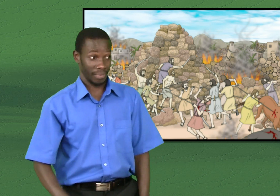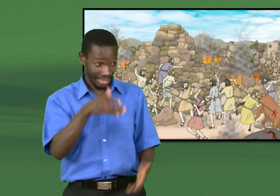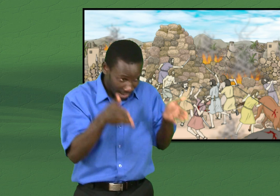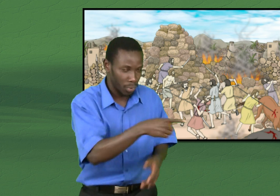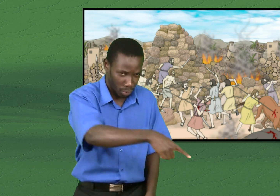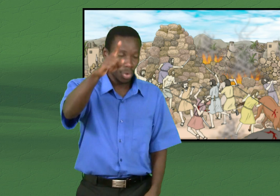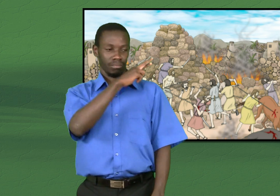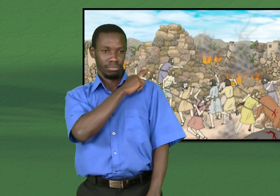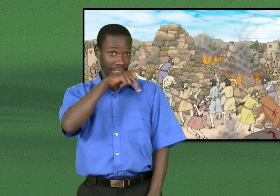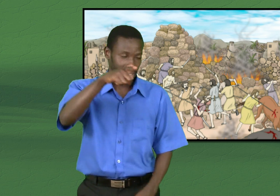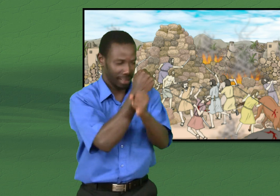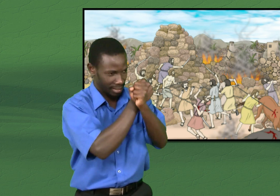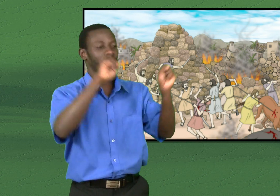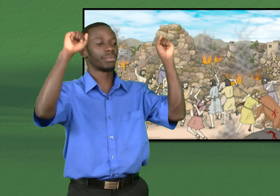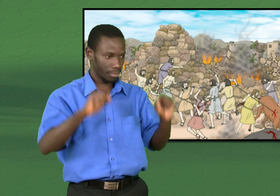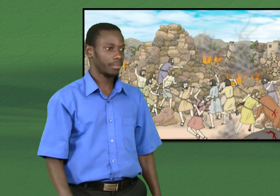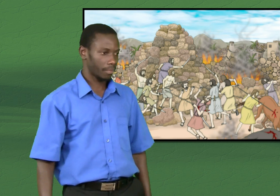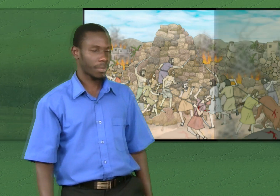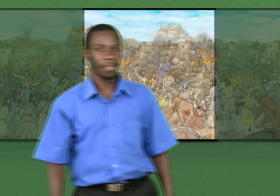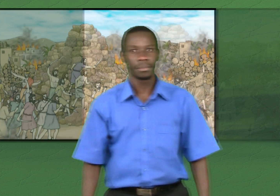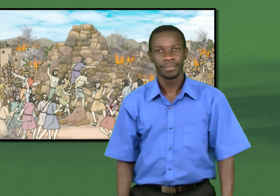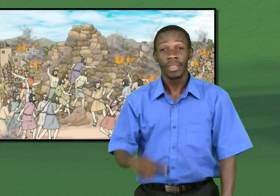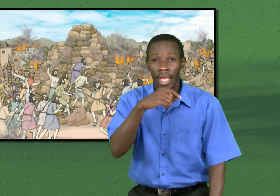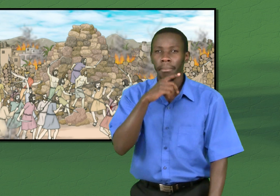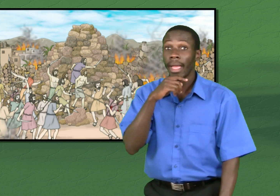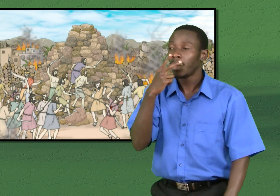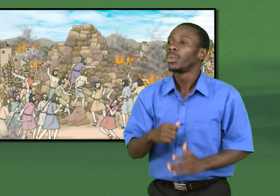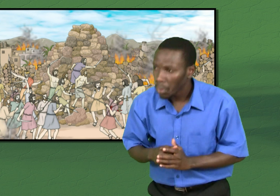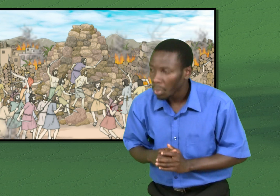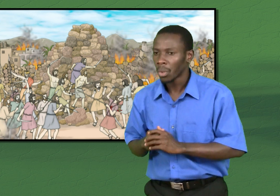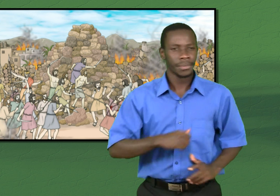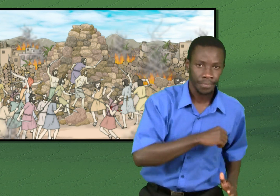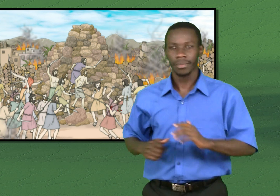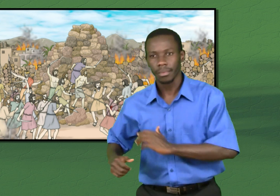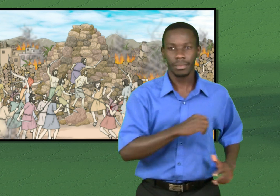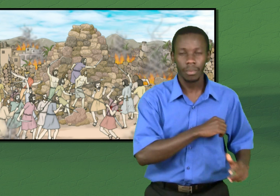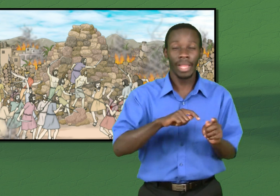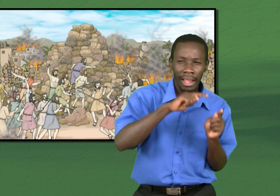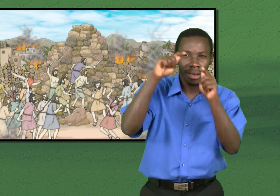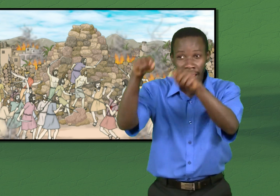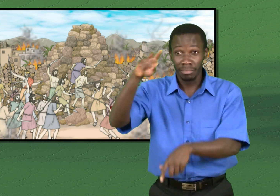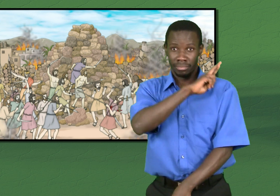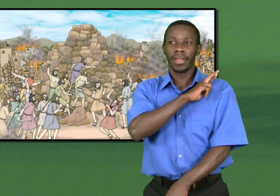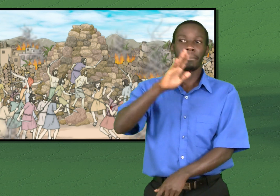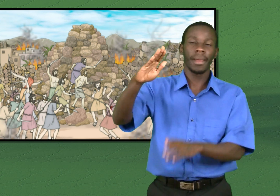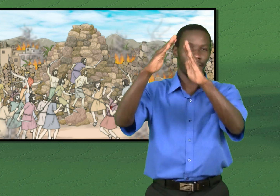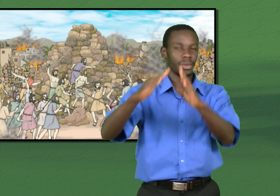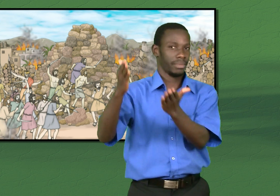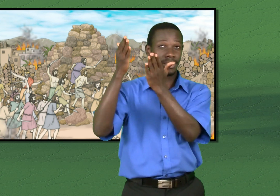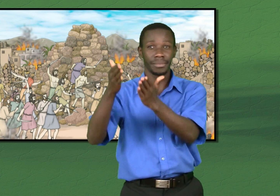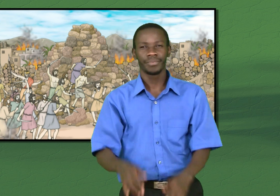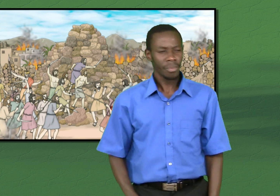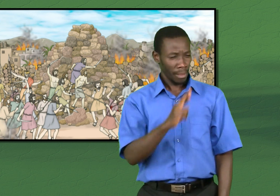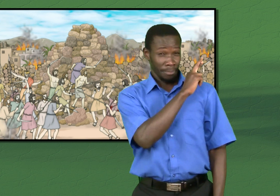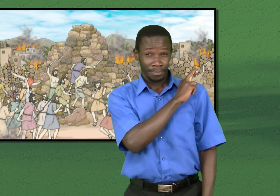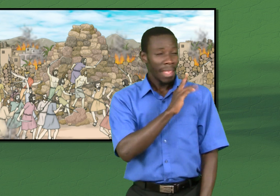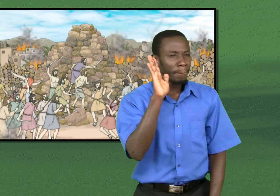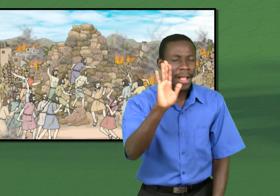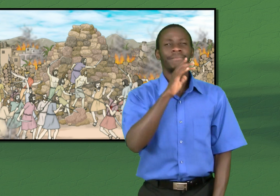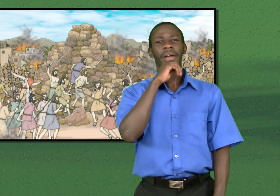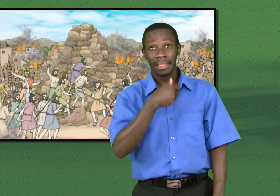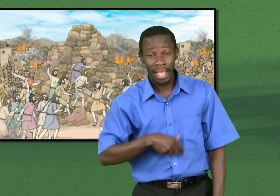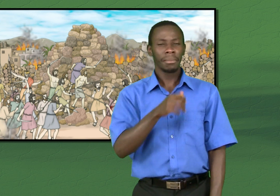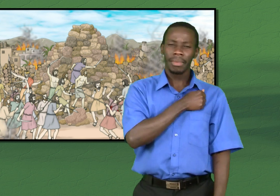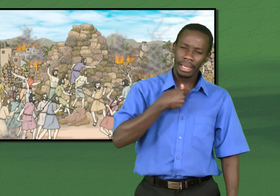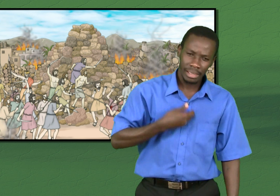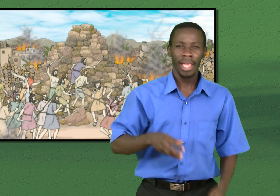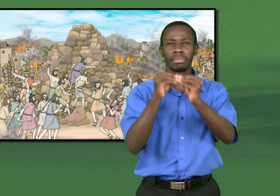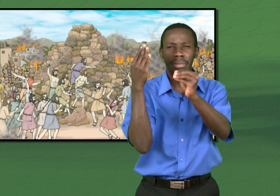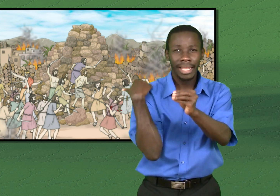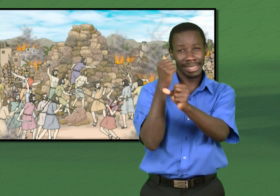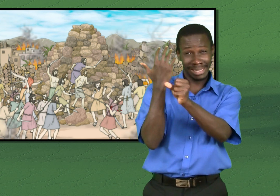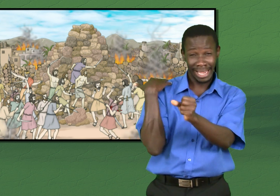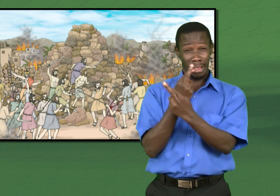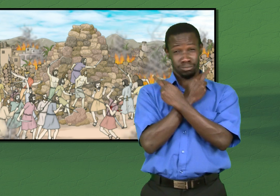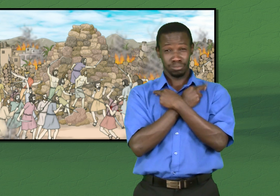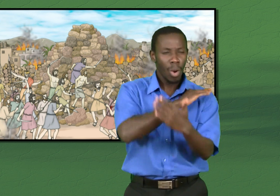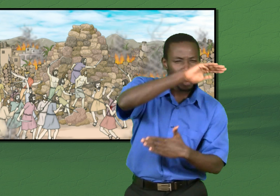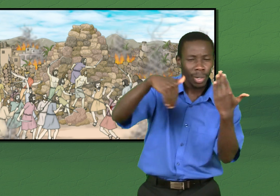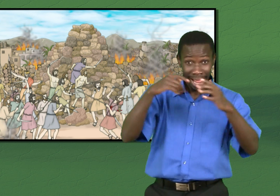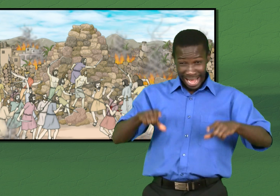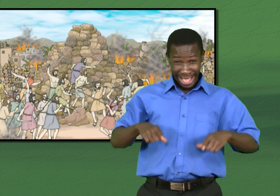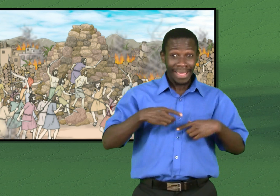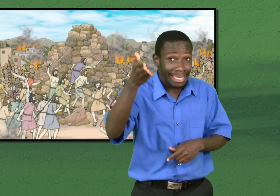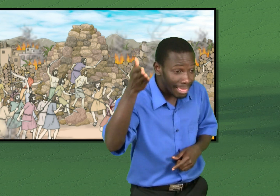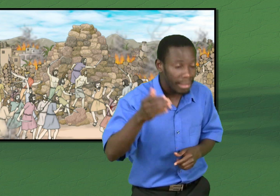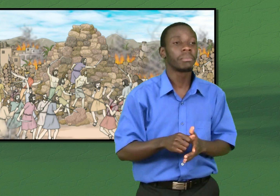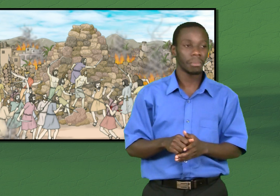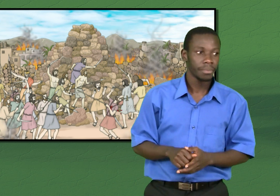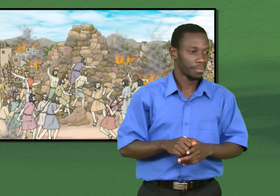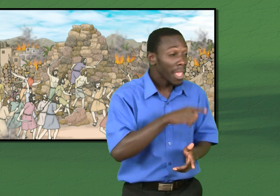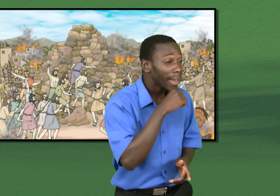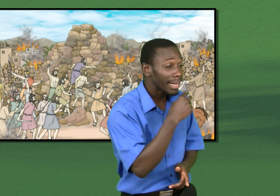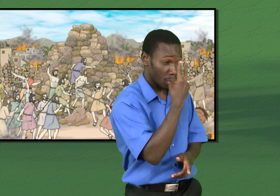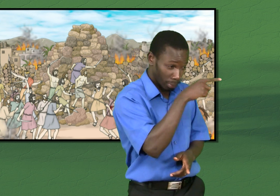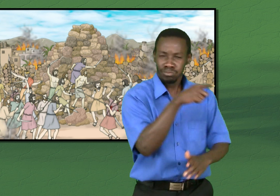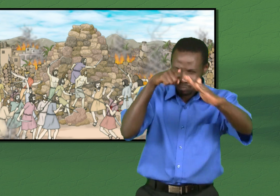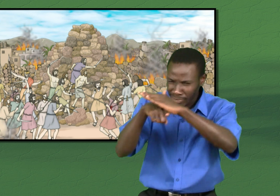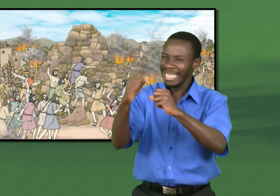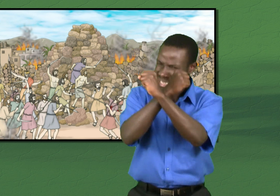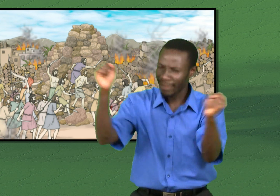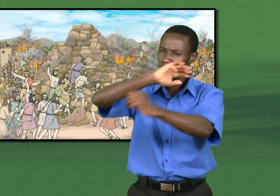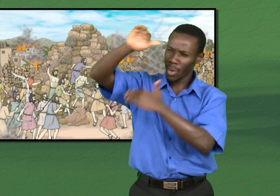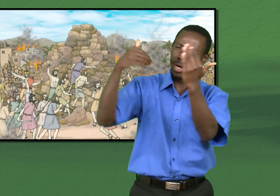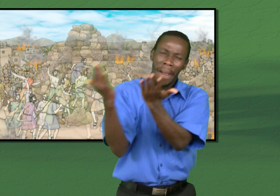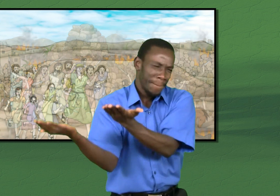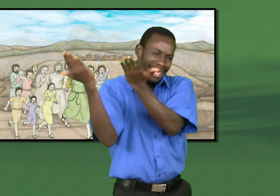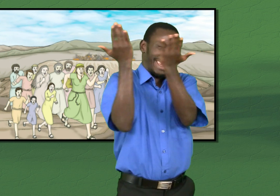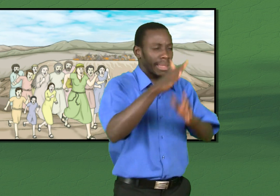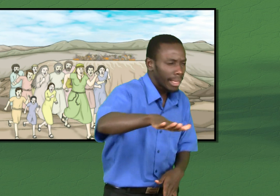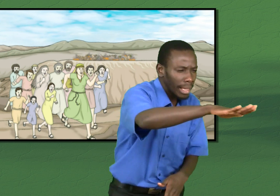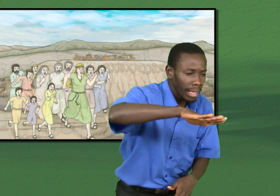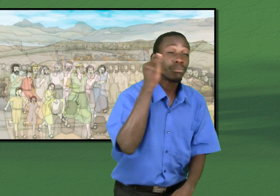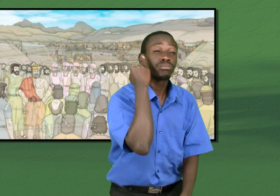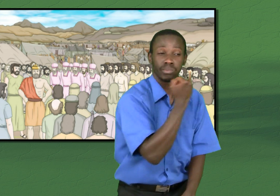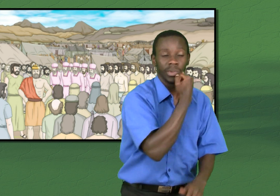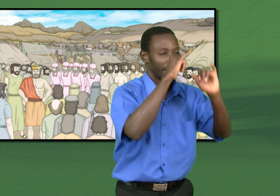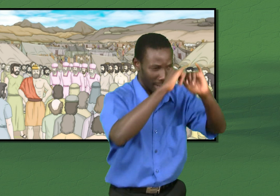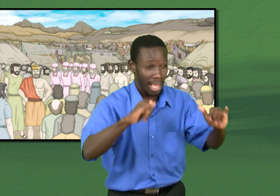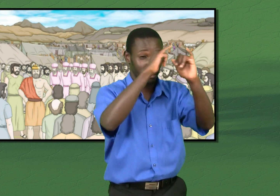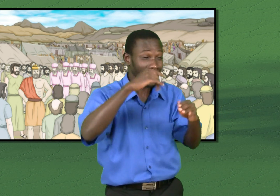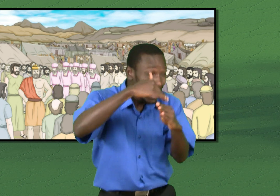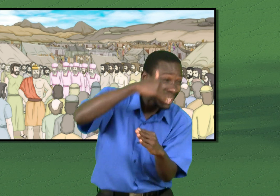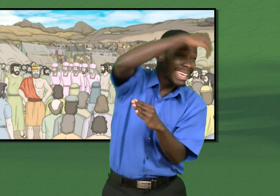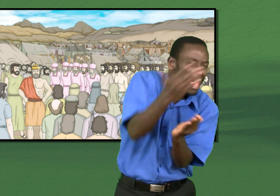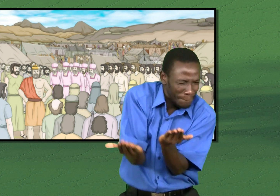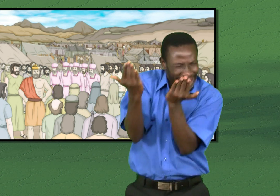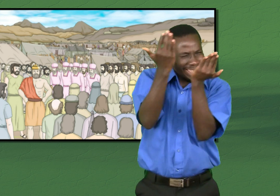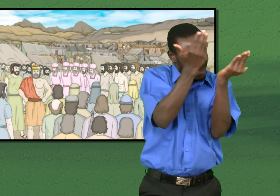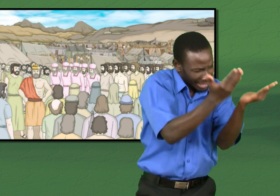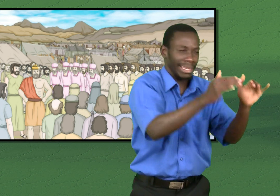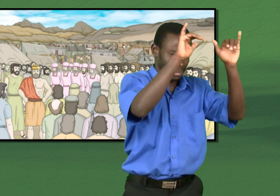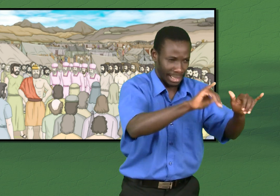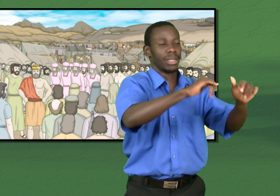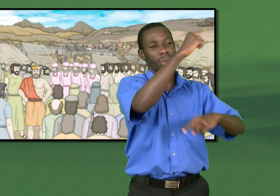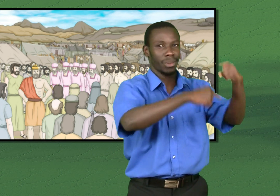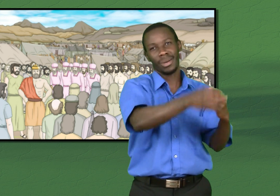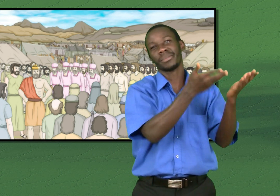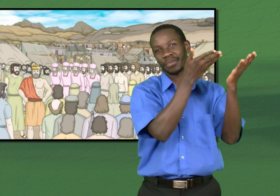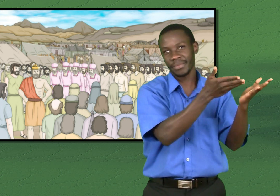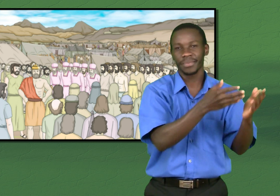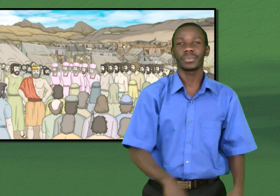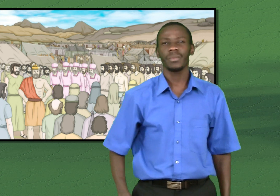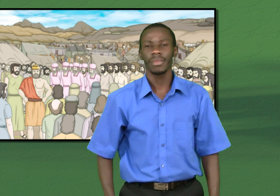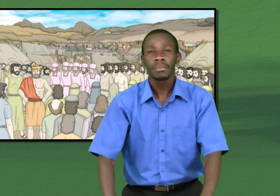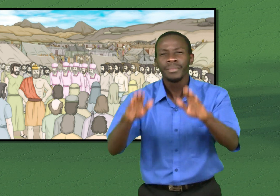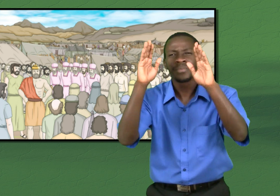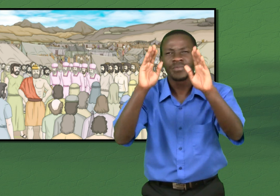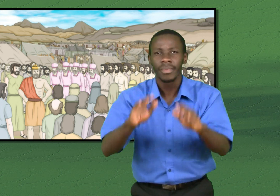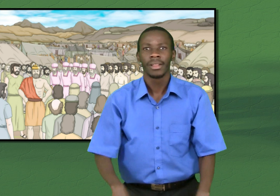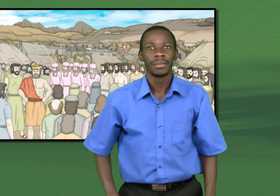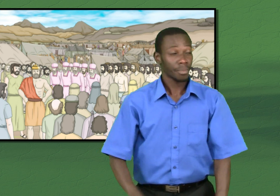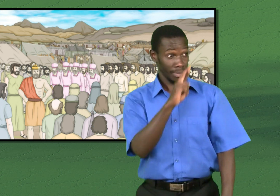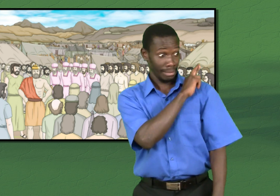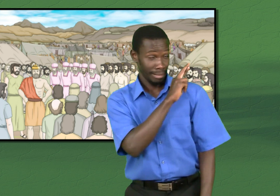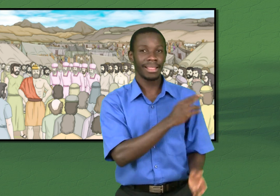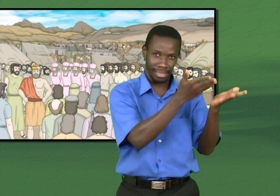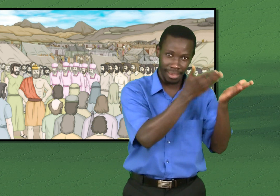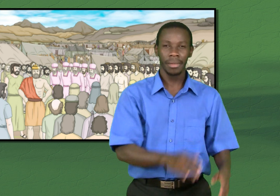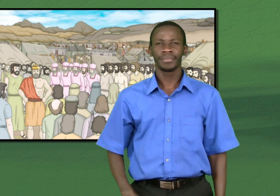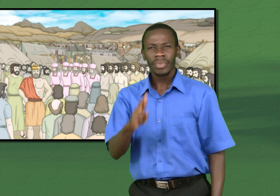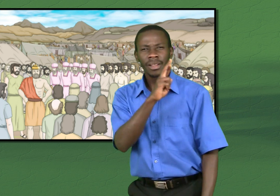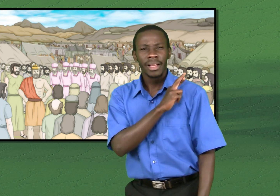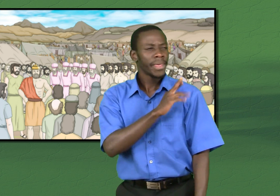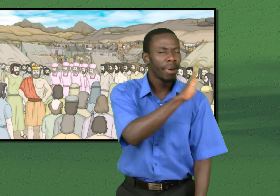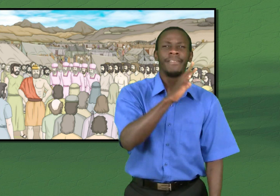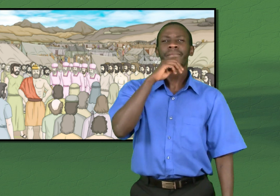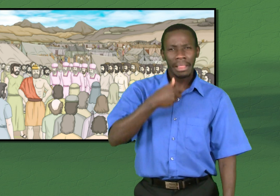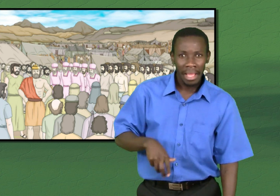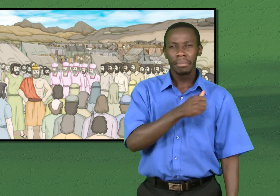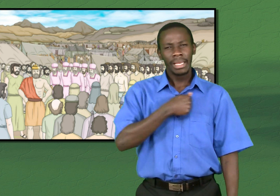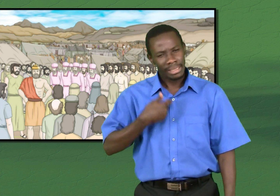They brought out her whole family and settled them outside the camp of Israel. Then the Israelites burned up the city and everything in it. However, they put the silver and gold and articles of bronze and iron into the treasury of the LORD’s house.